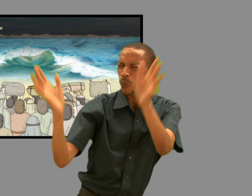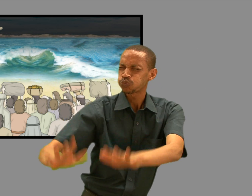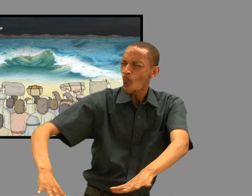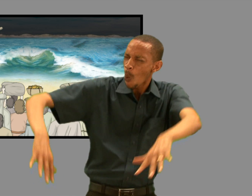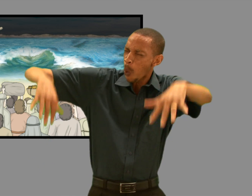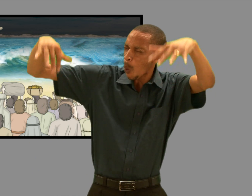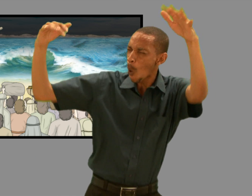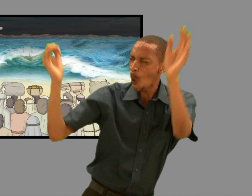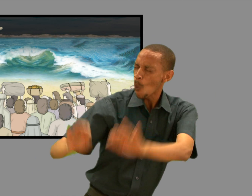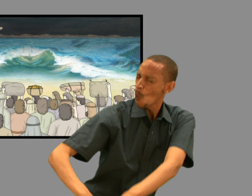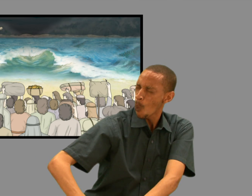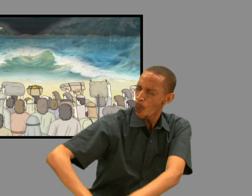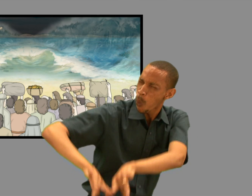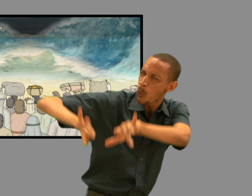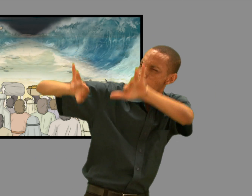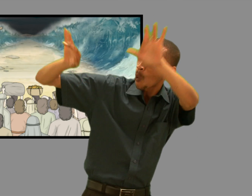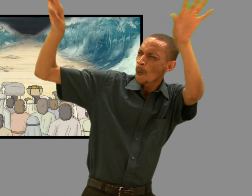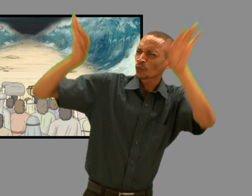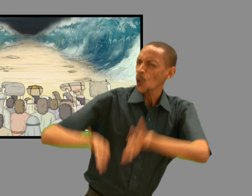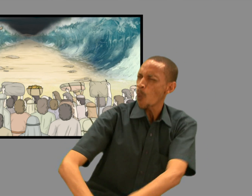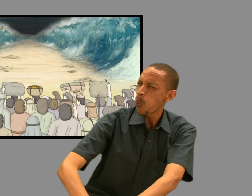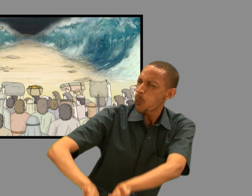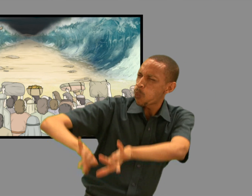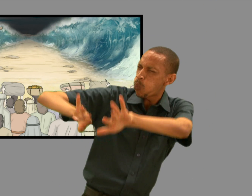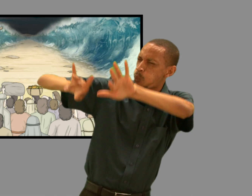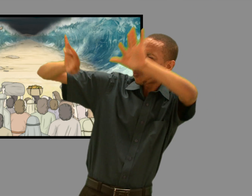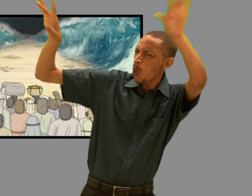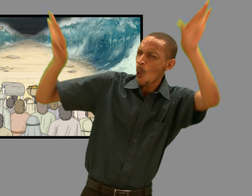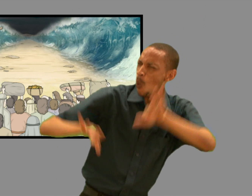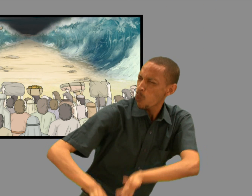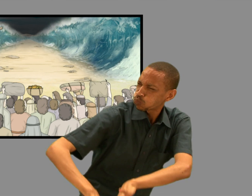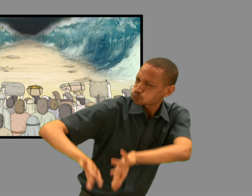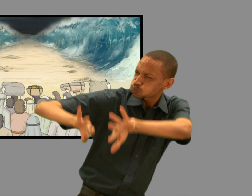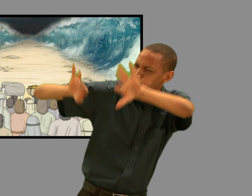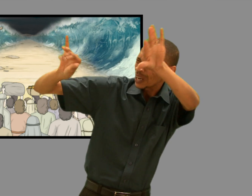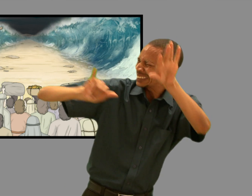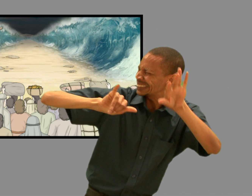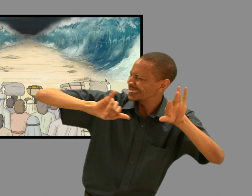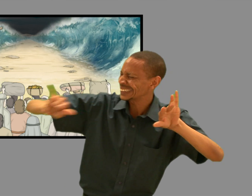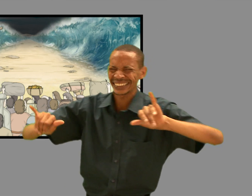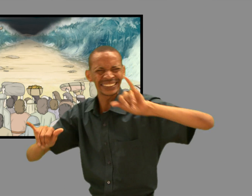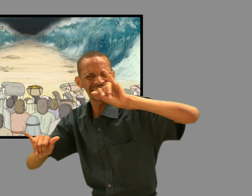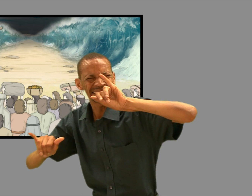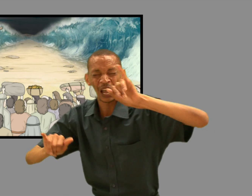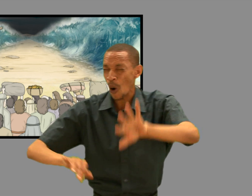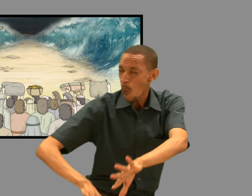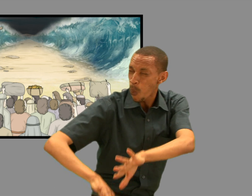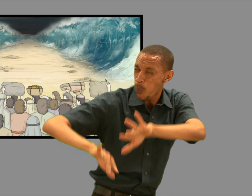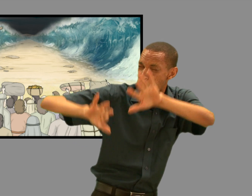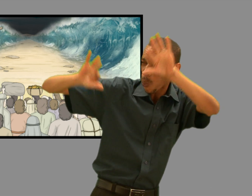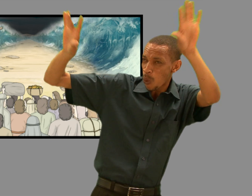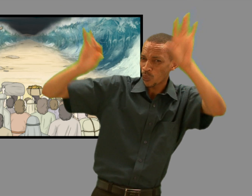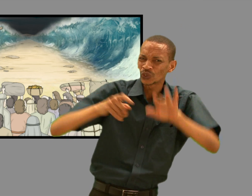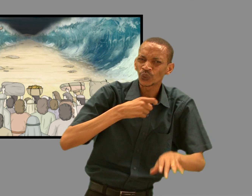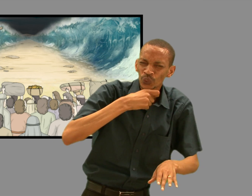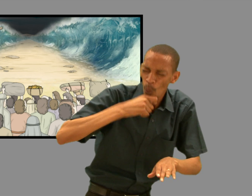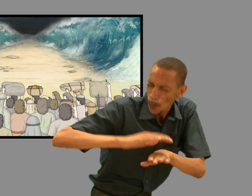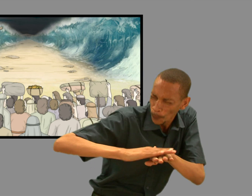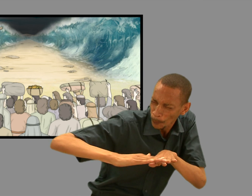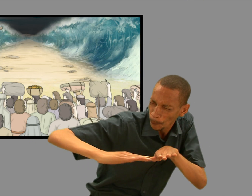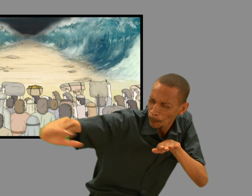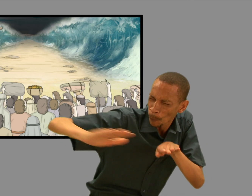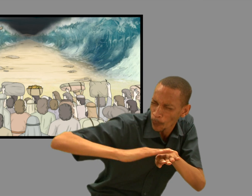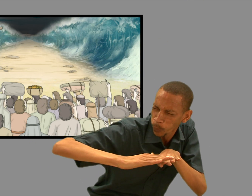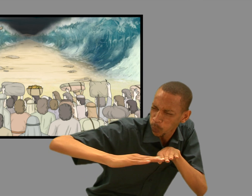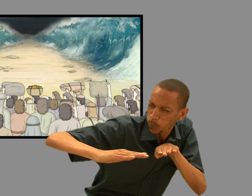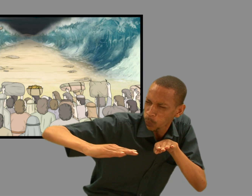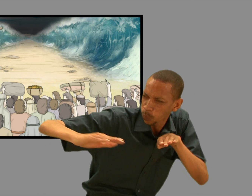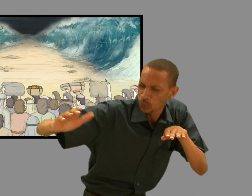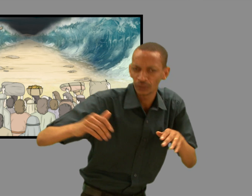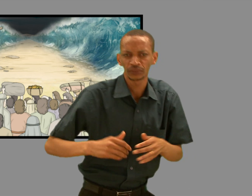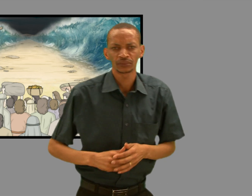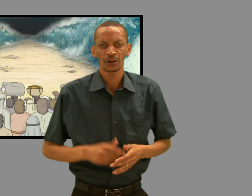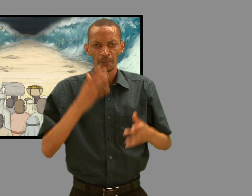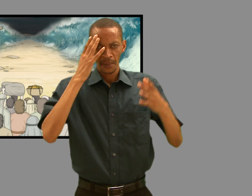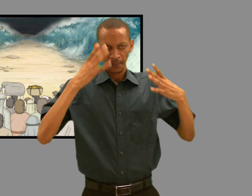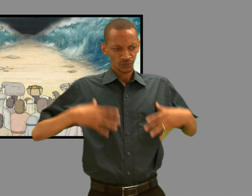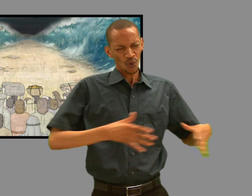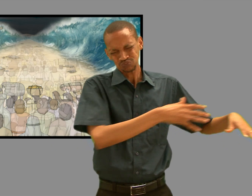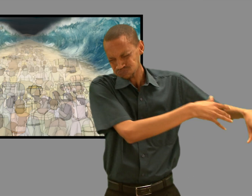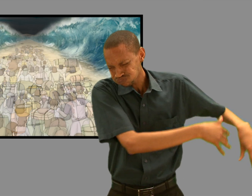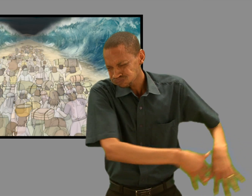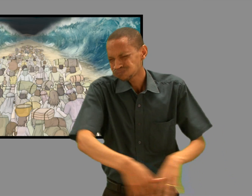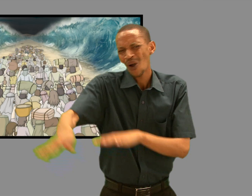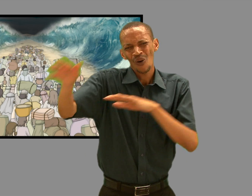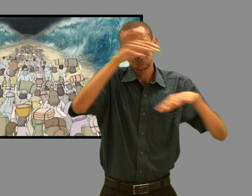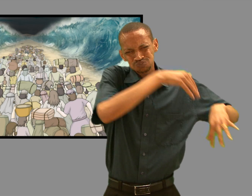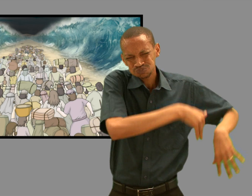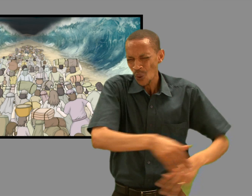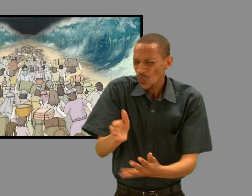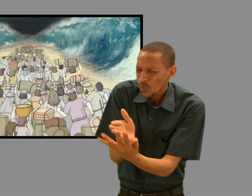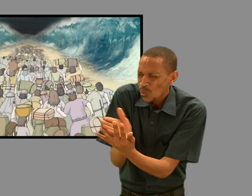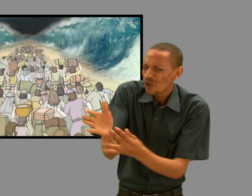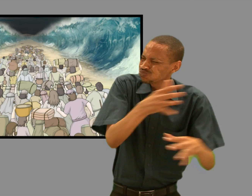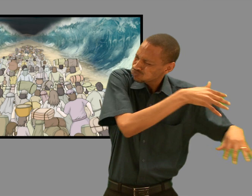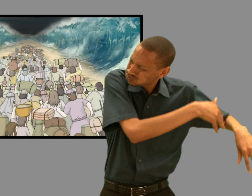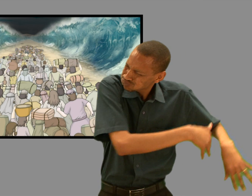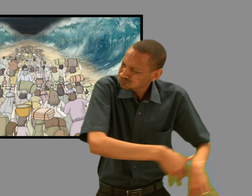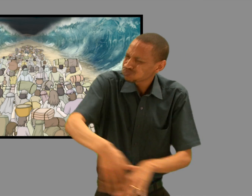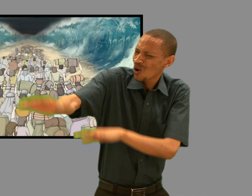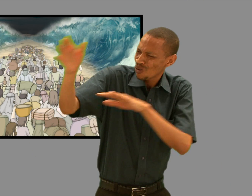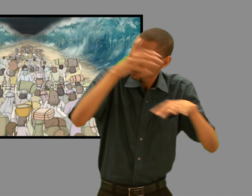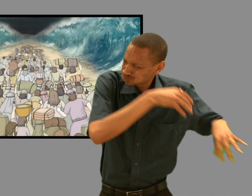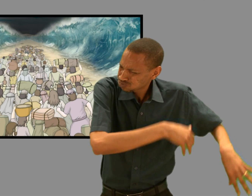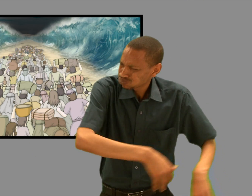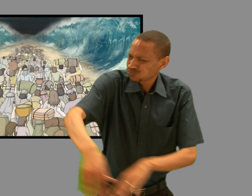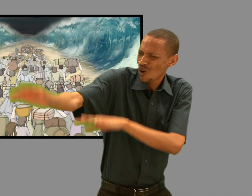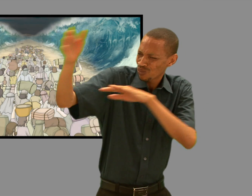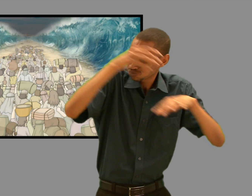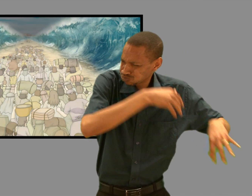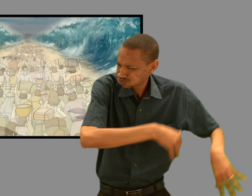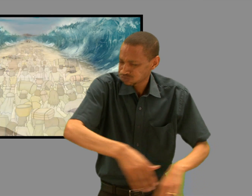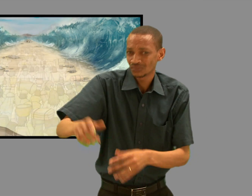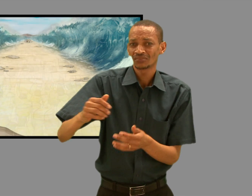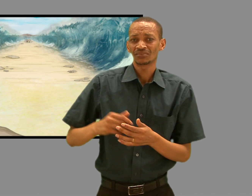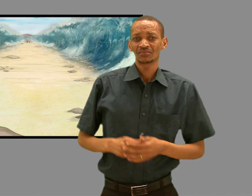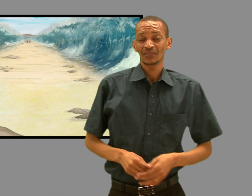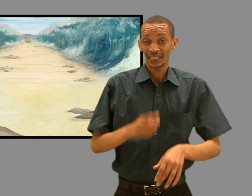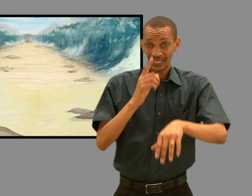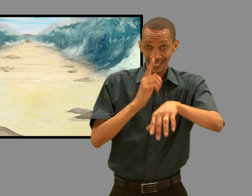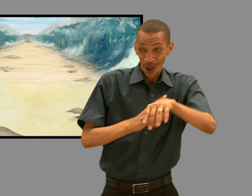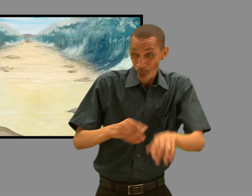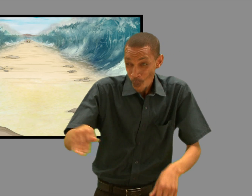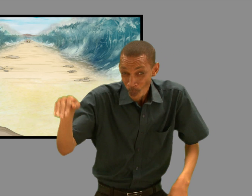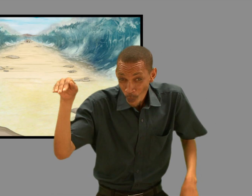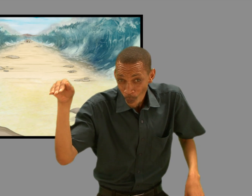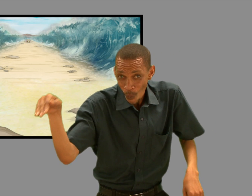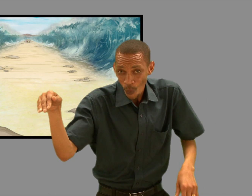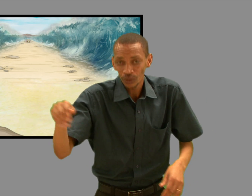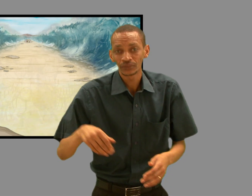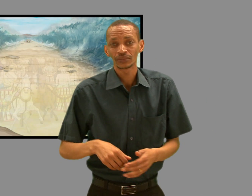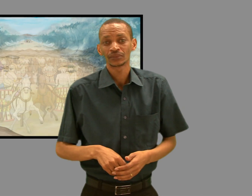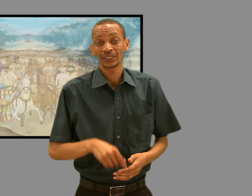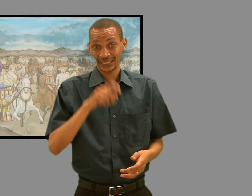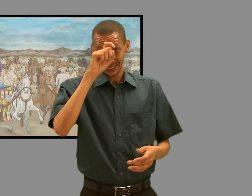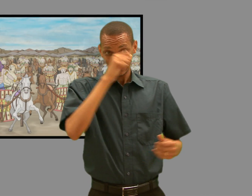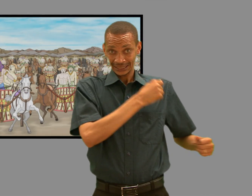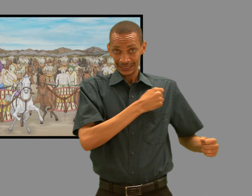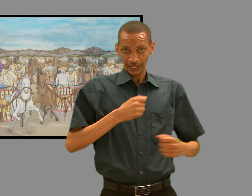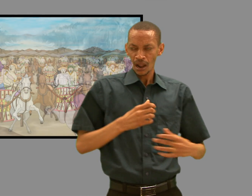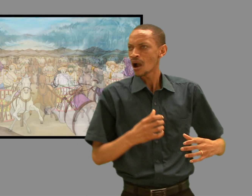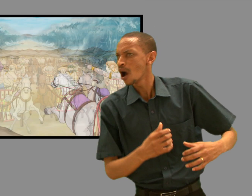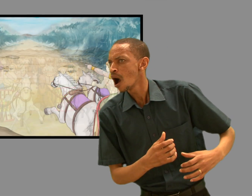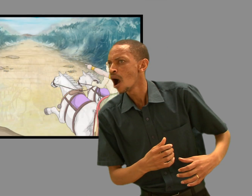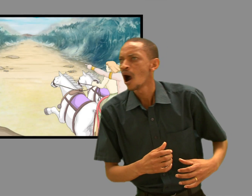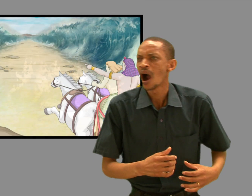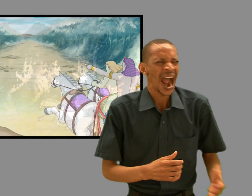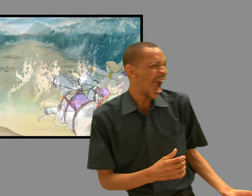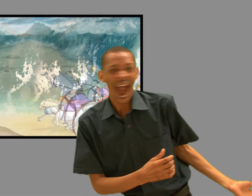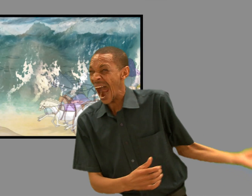So the waters were divided, and the Israelites went through the sea on dry ground, with walls of water on their right and on their left.